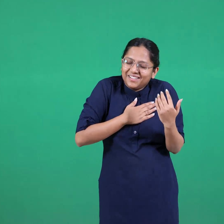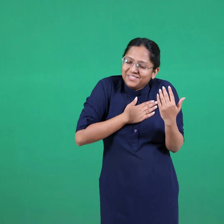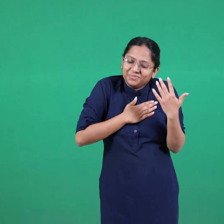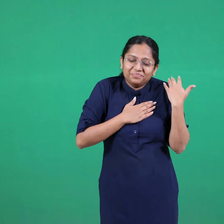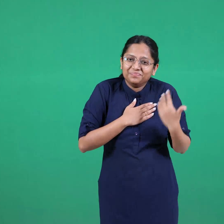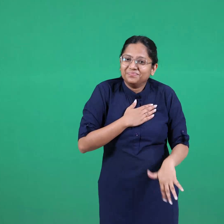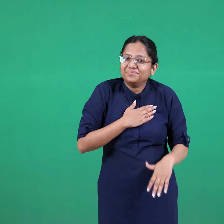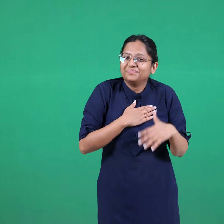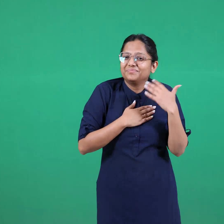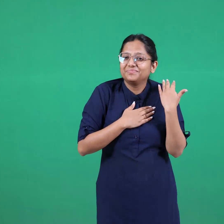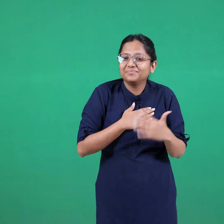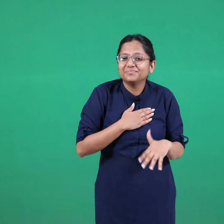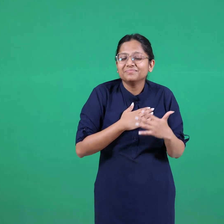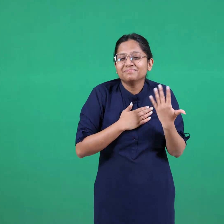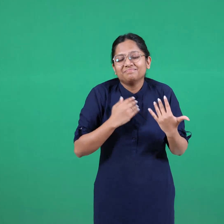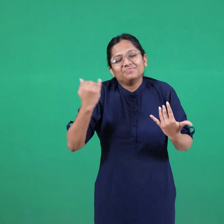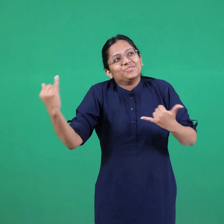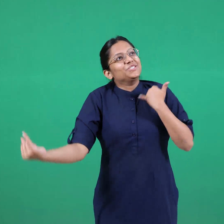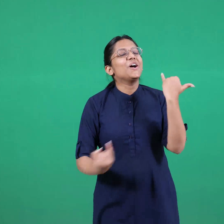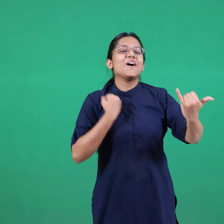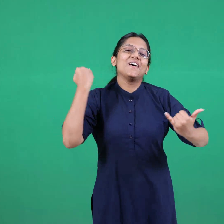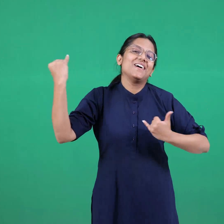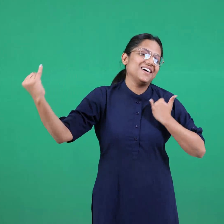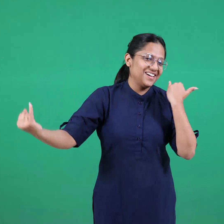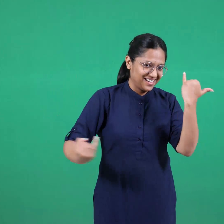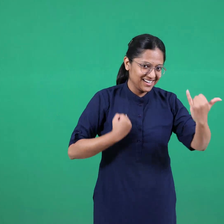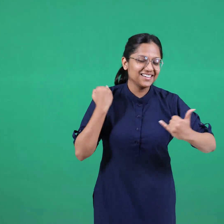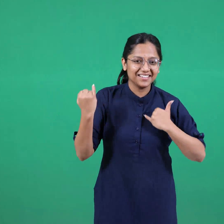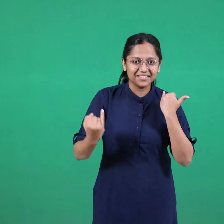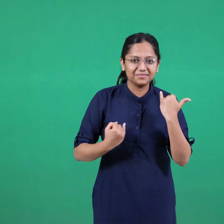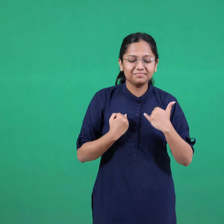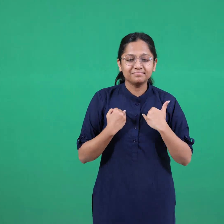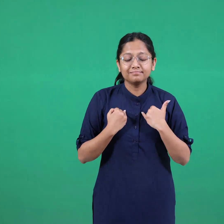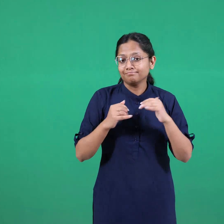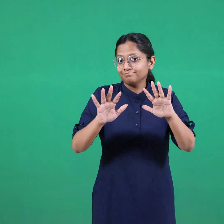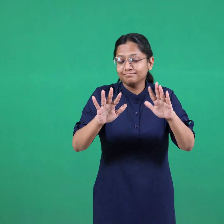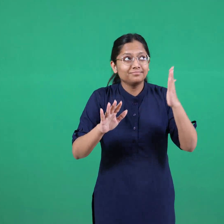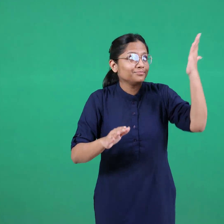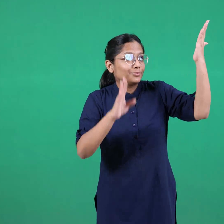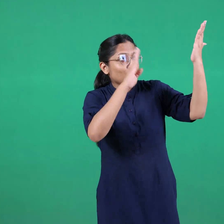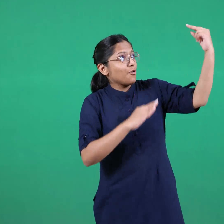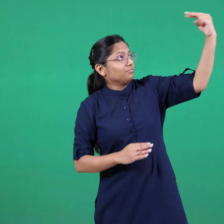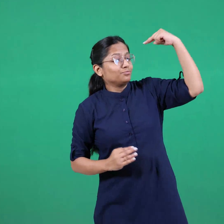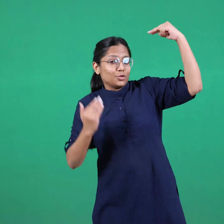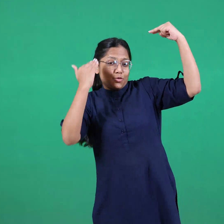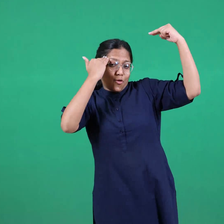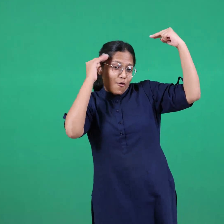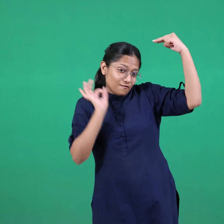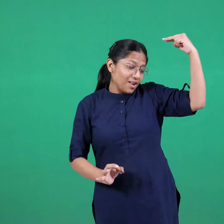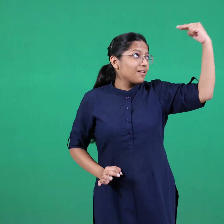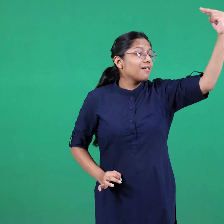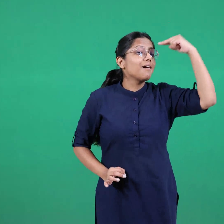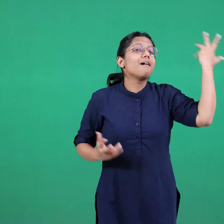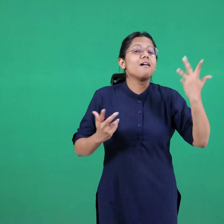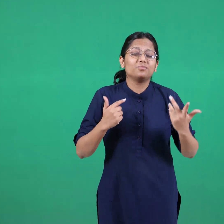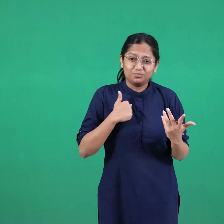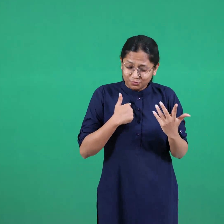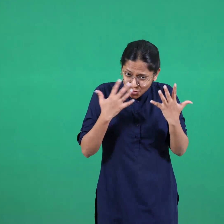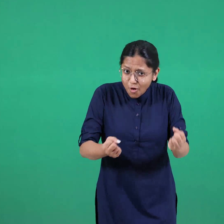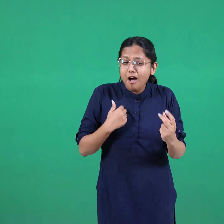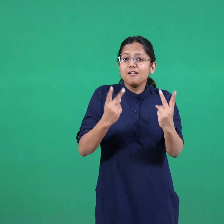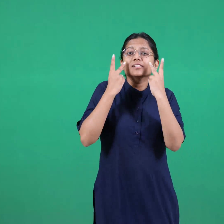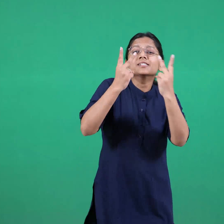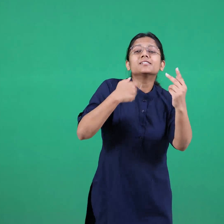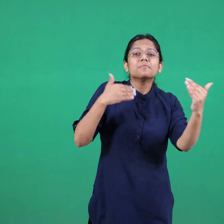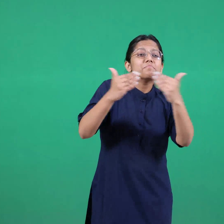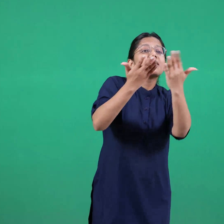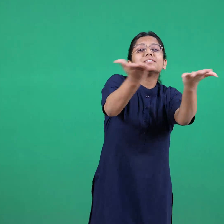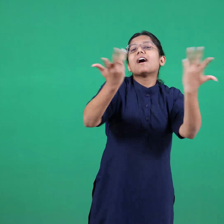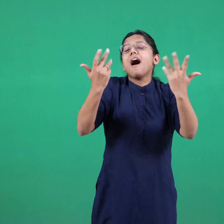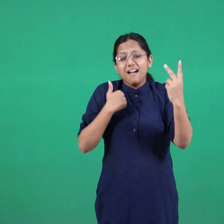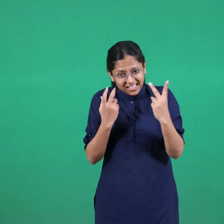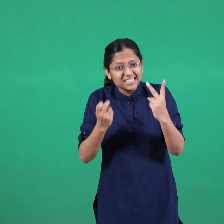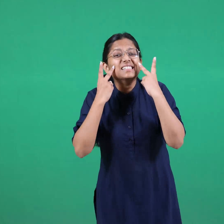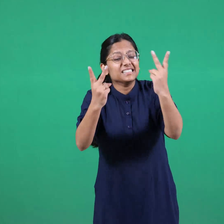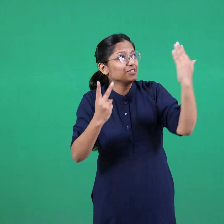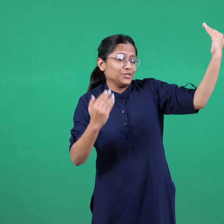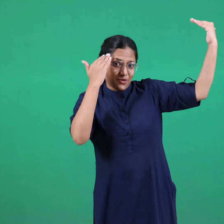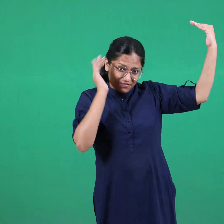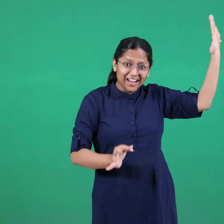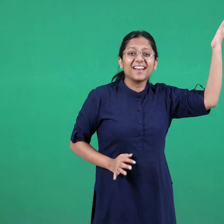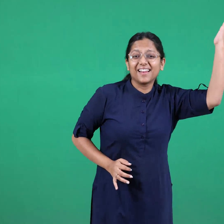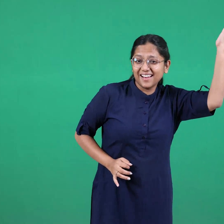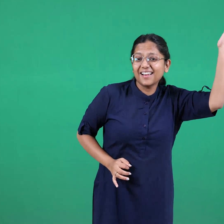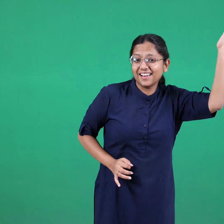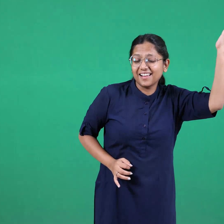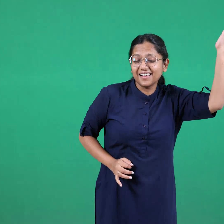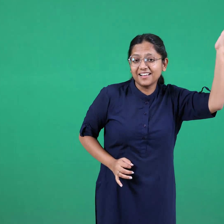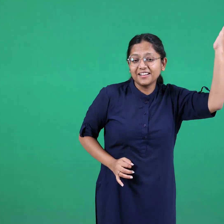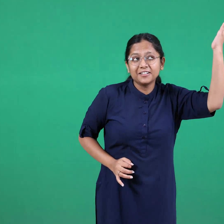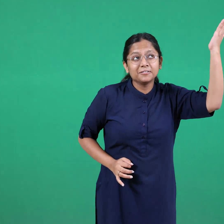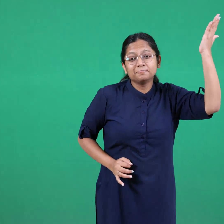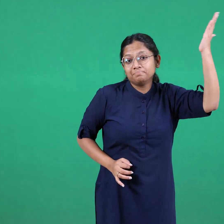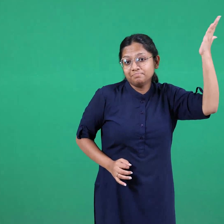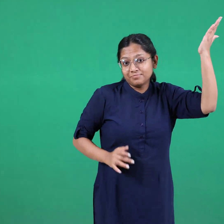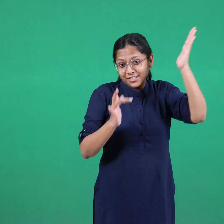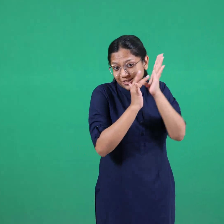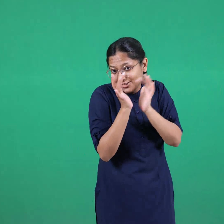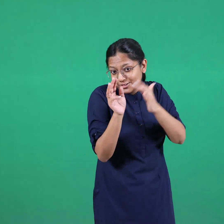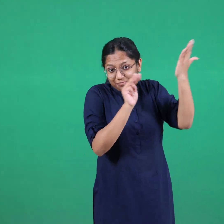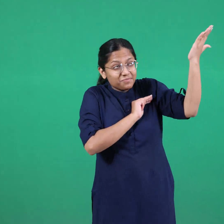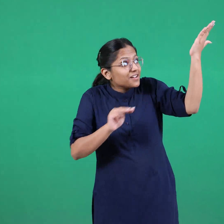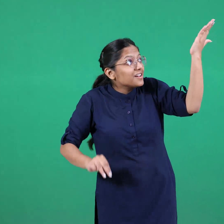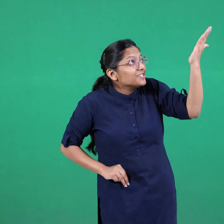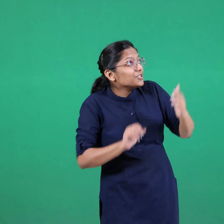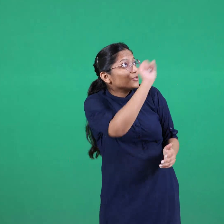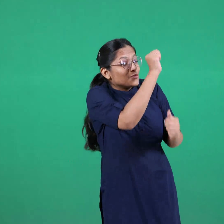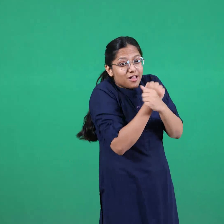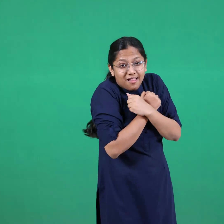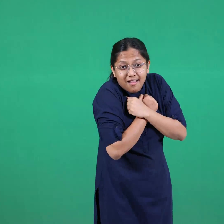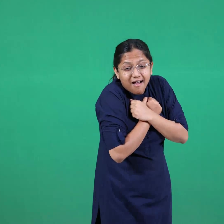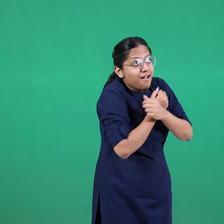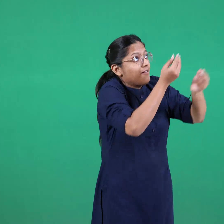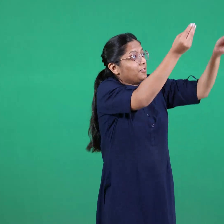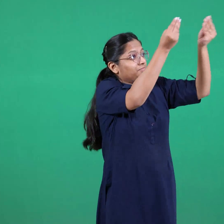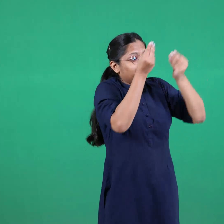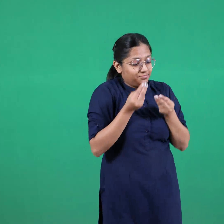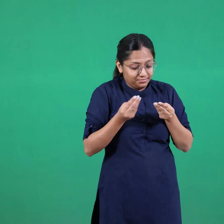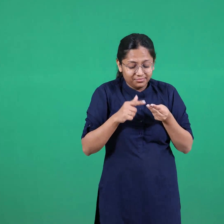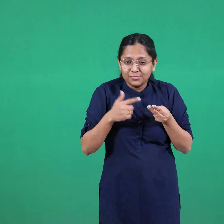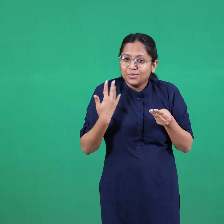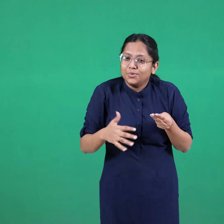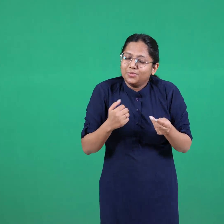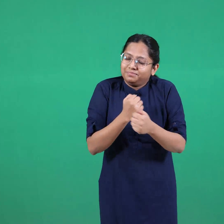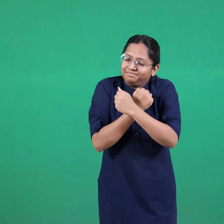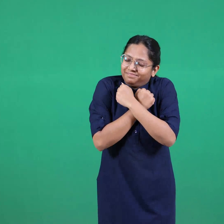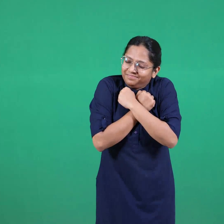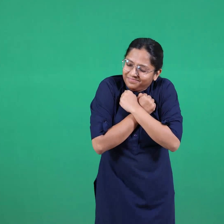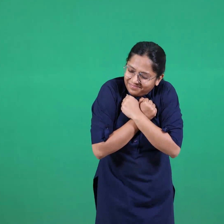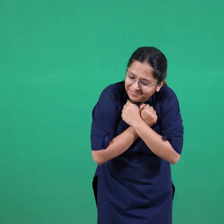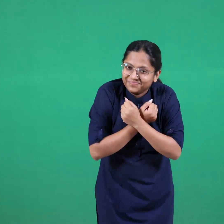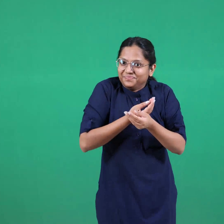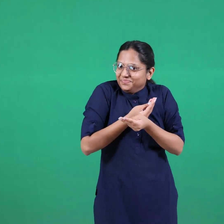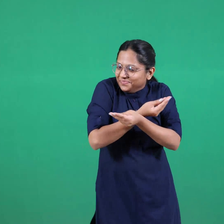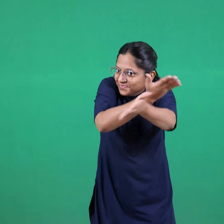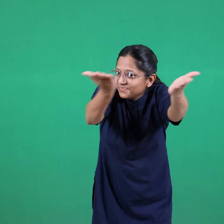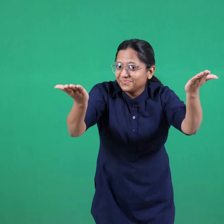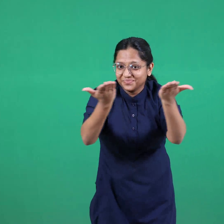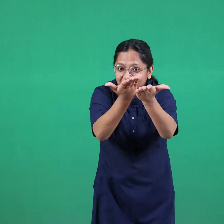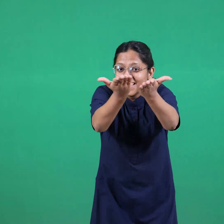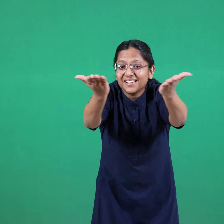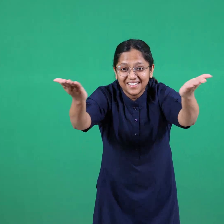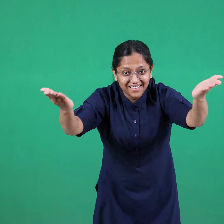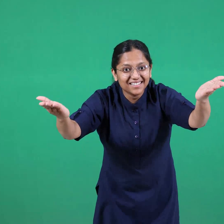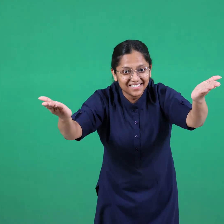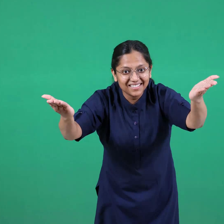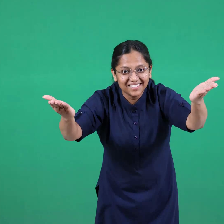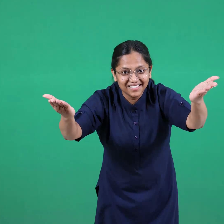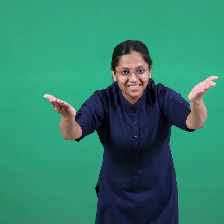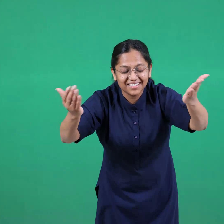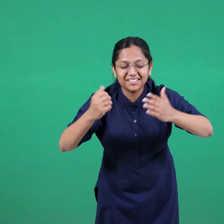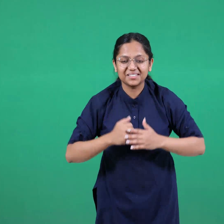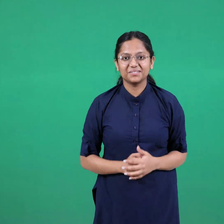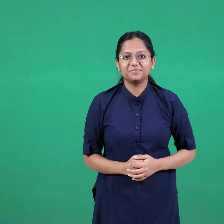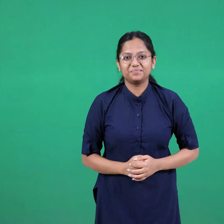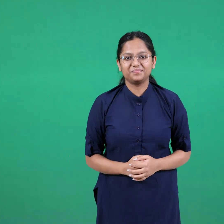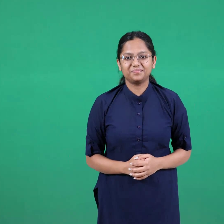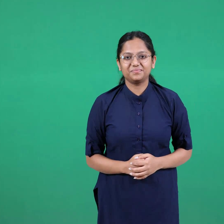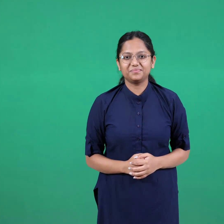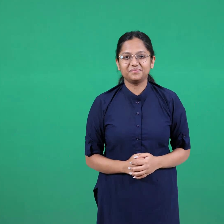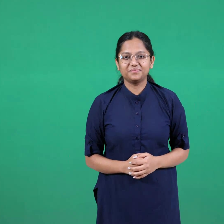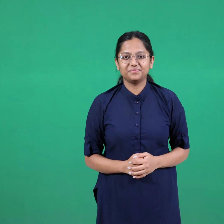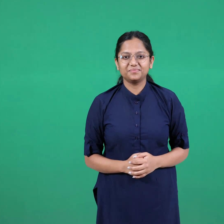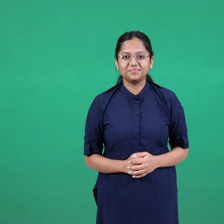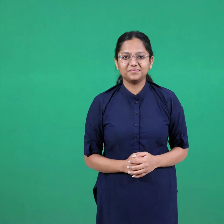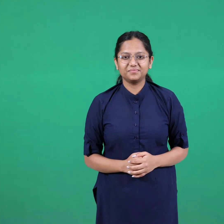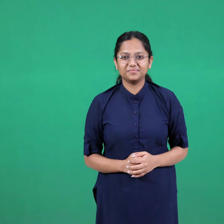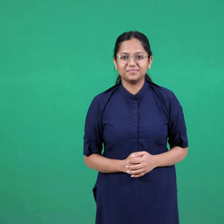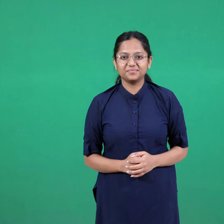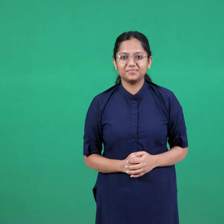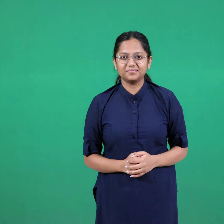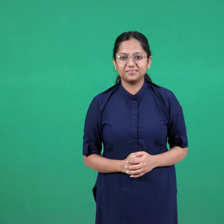God is my witness how I long for all of you with the affection of Christ Jesus.